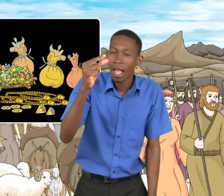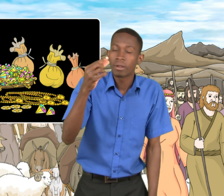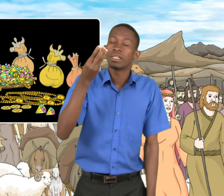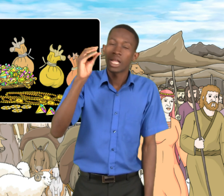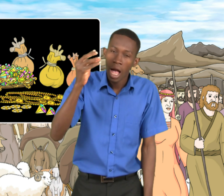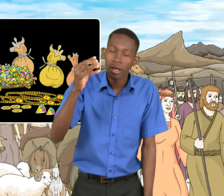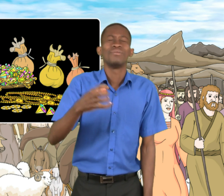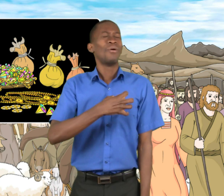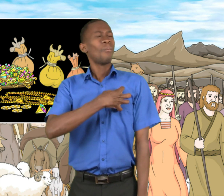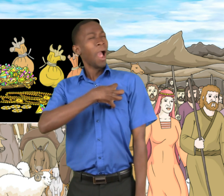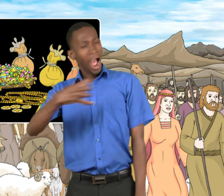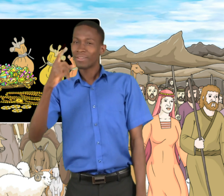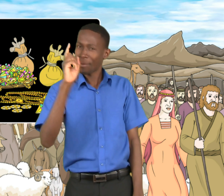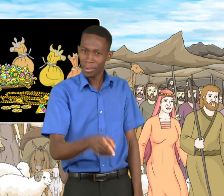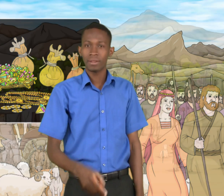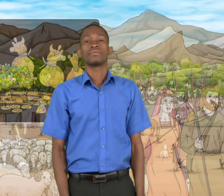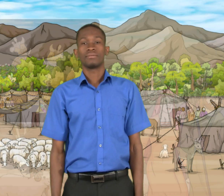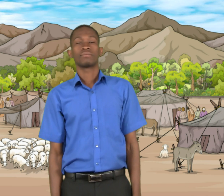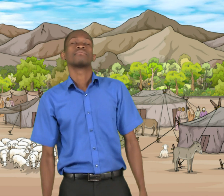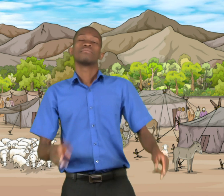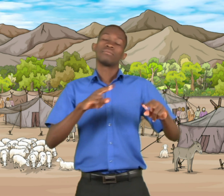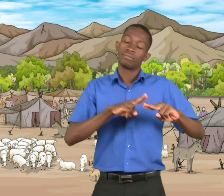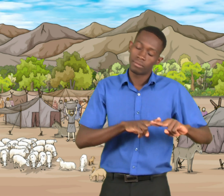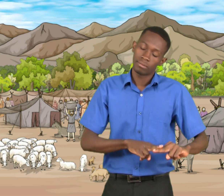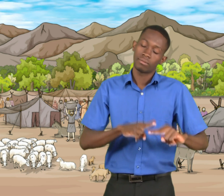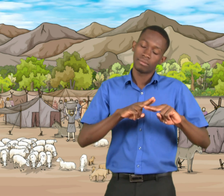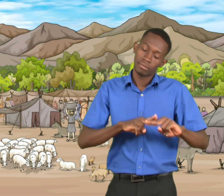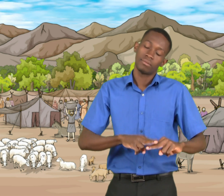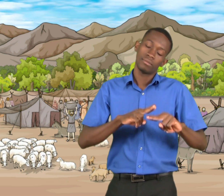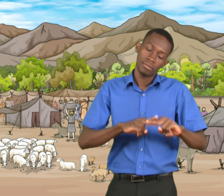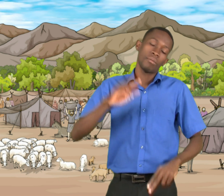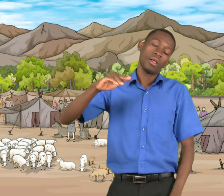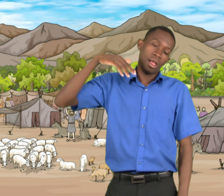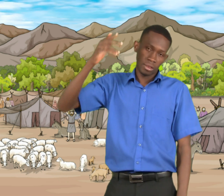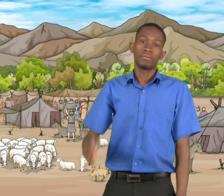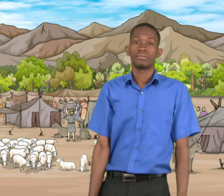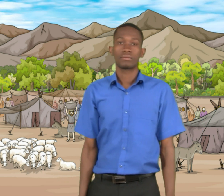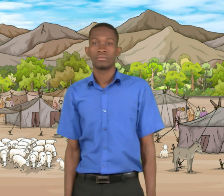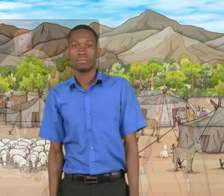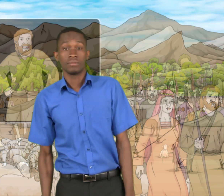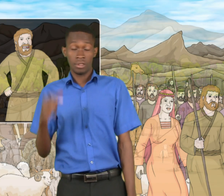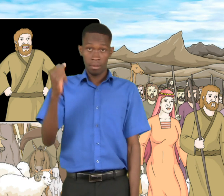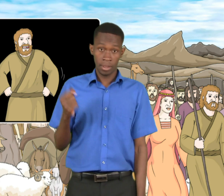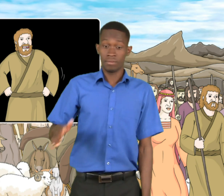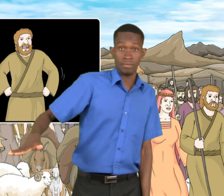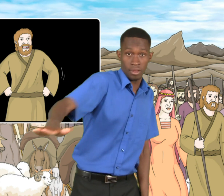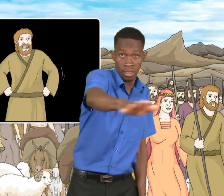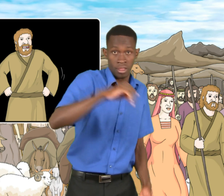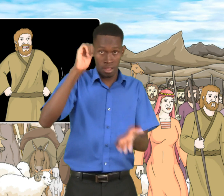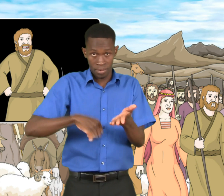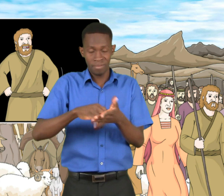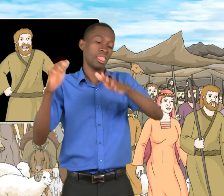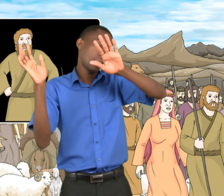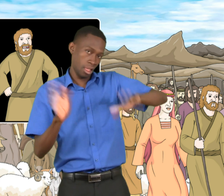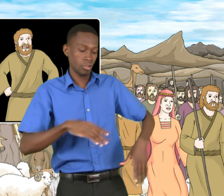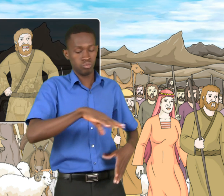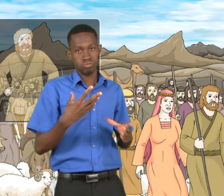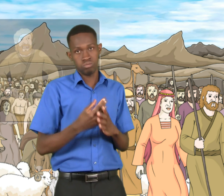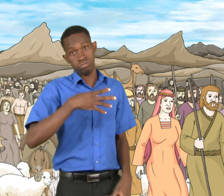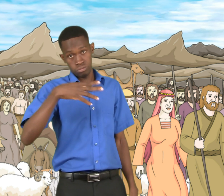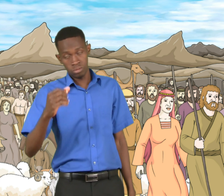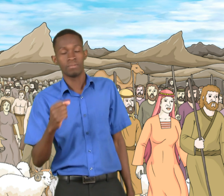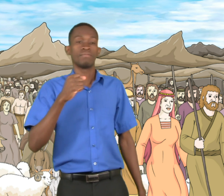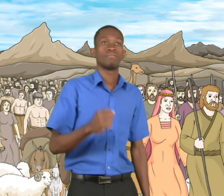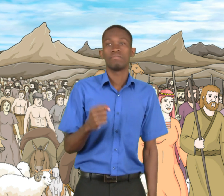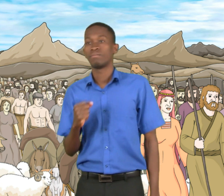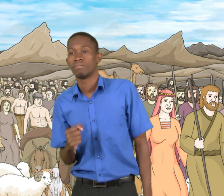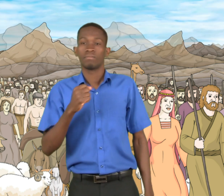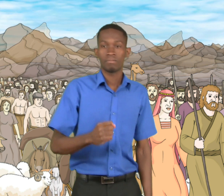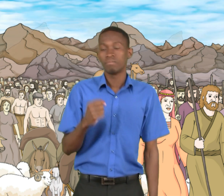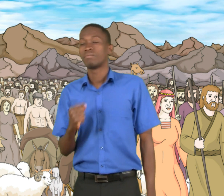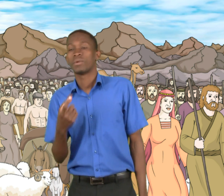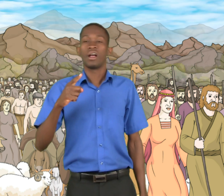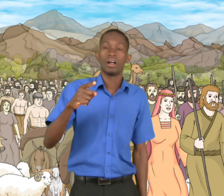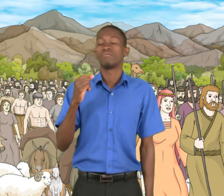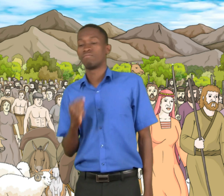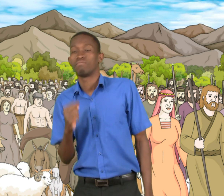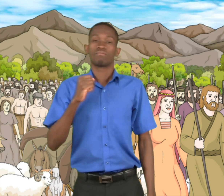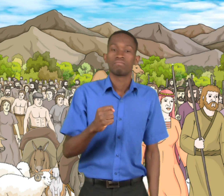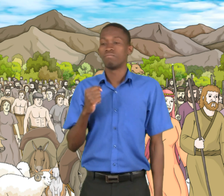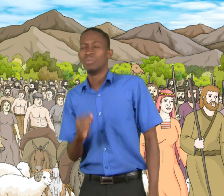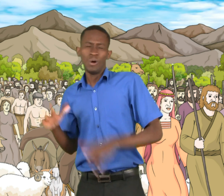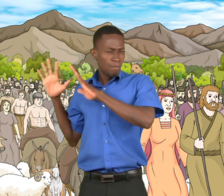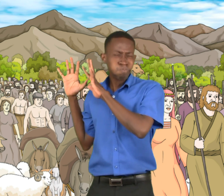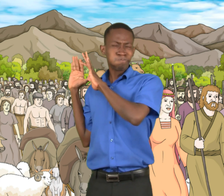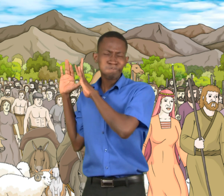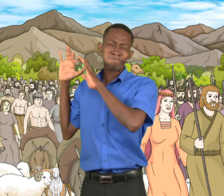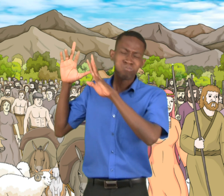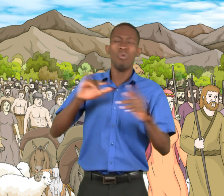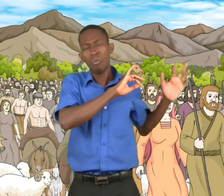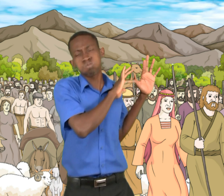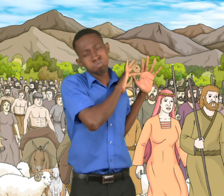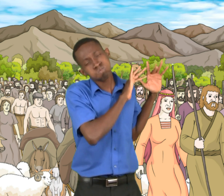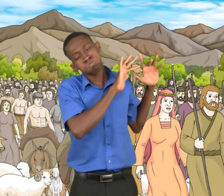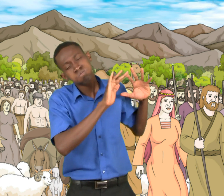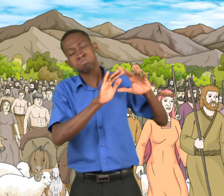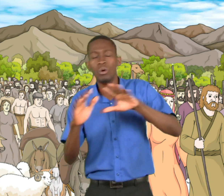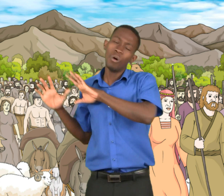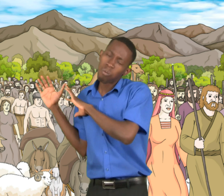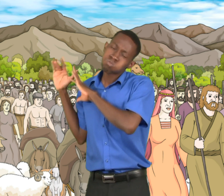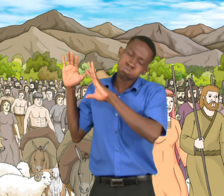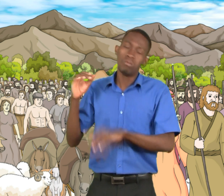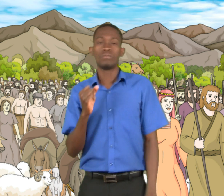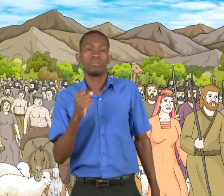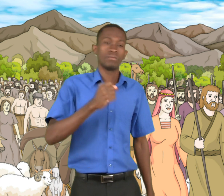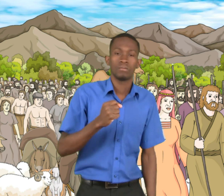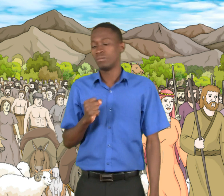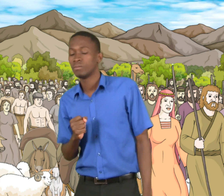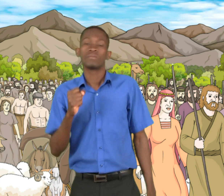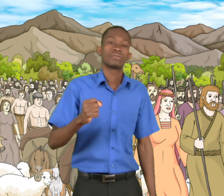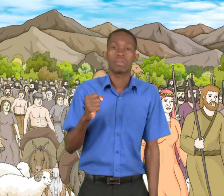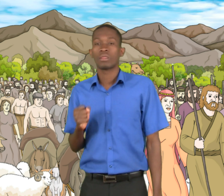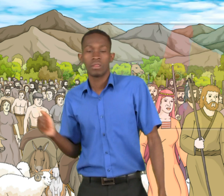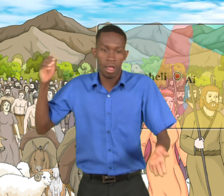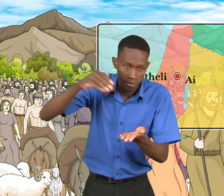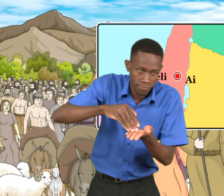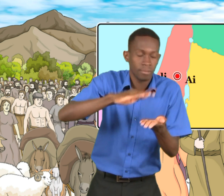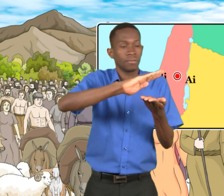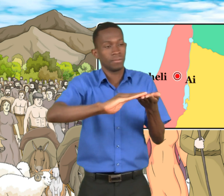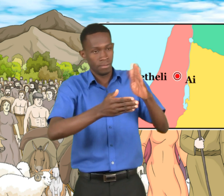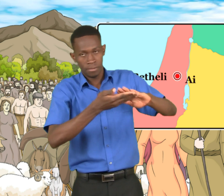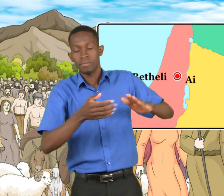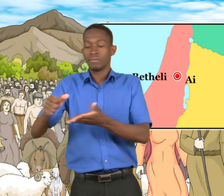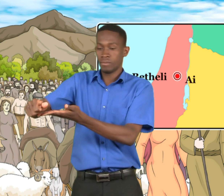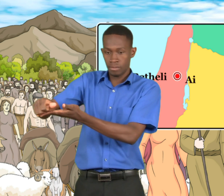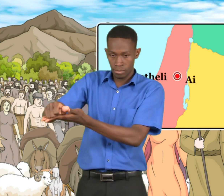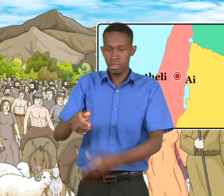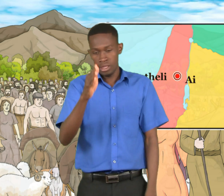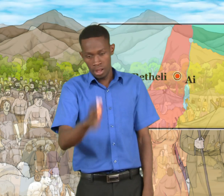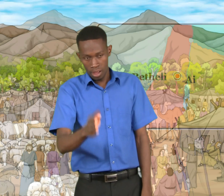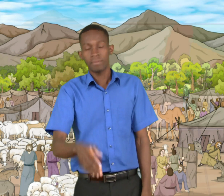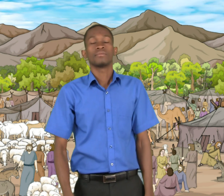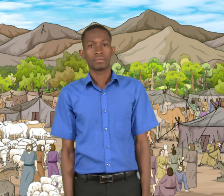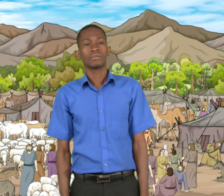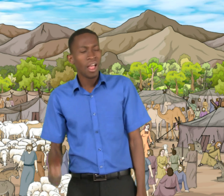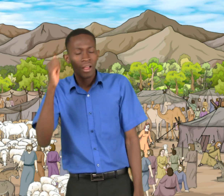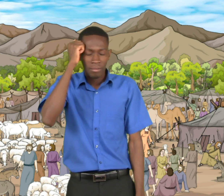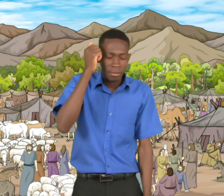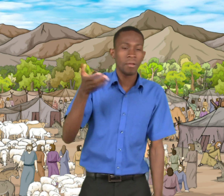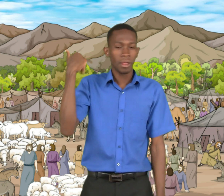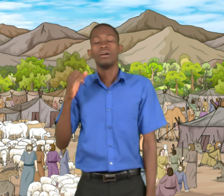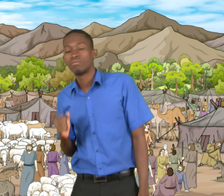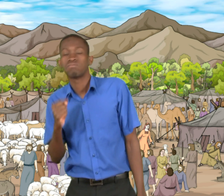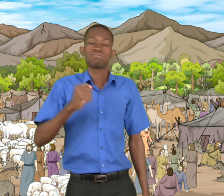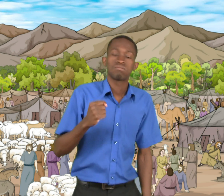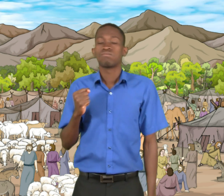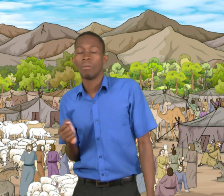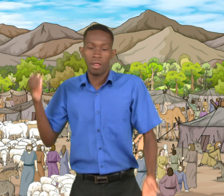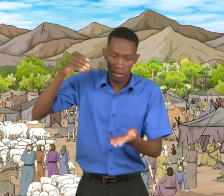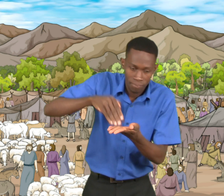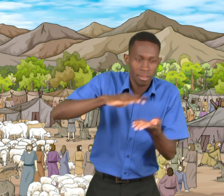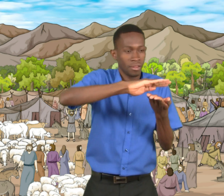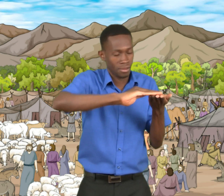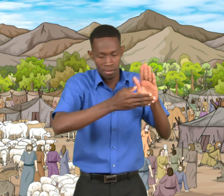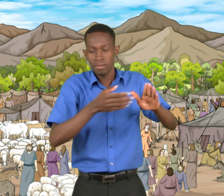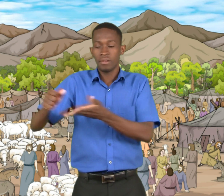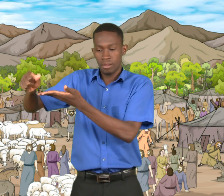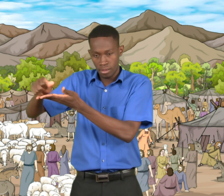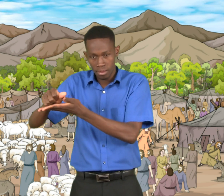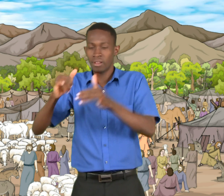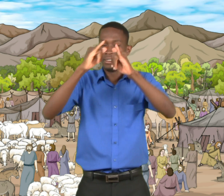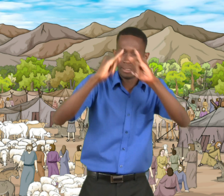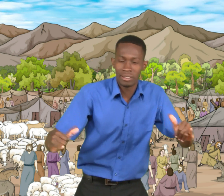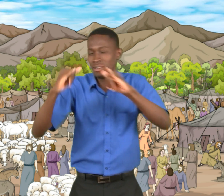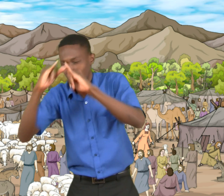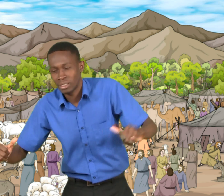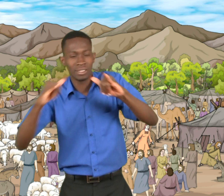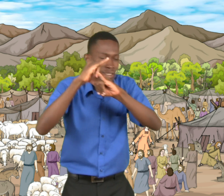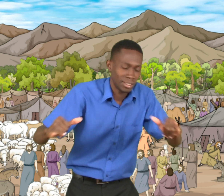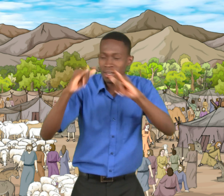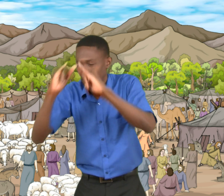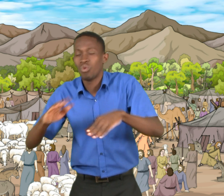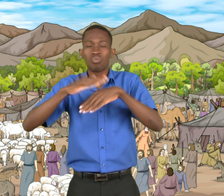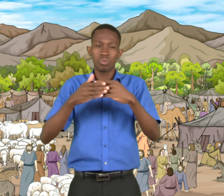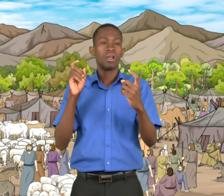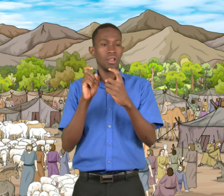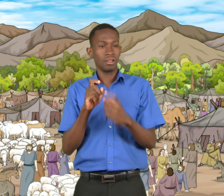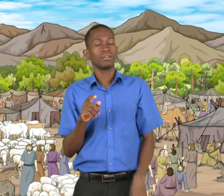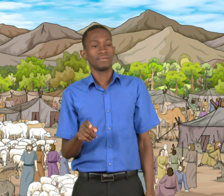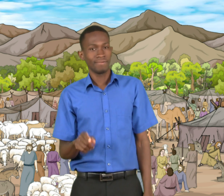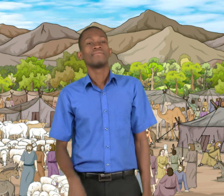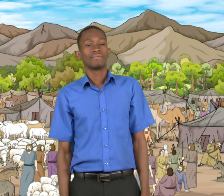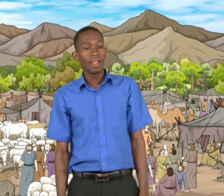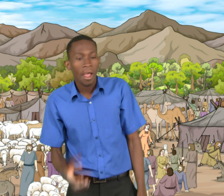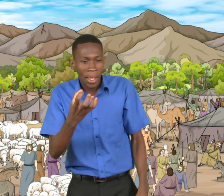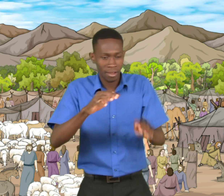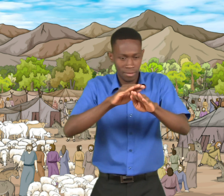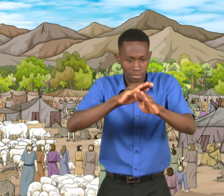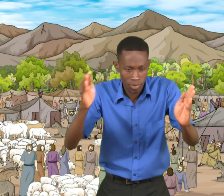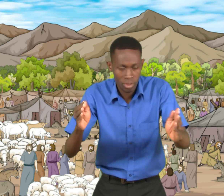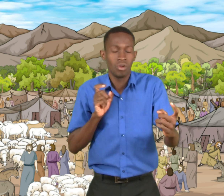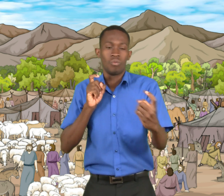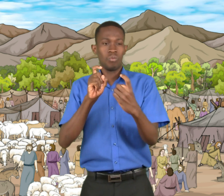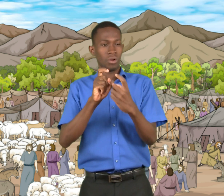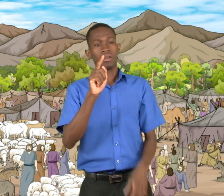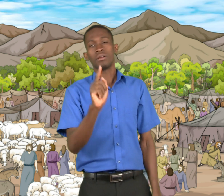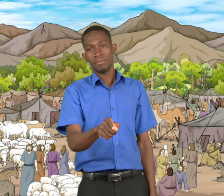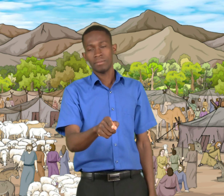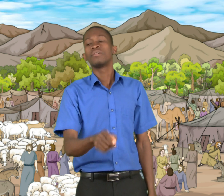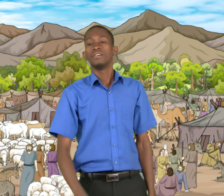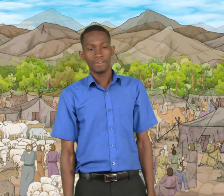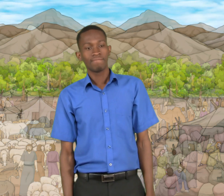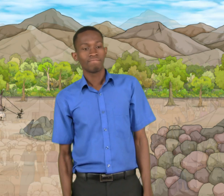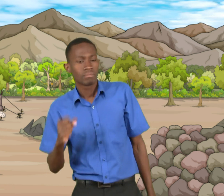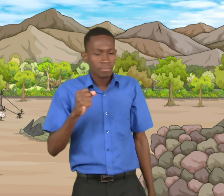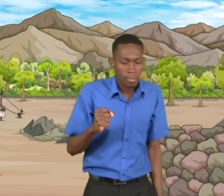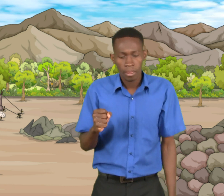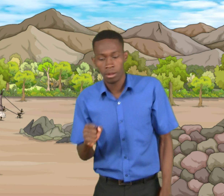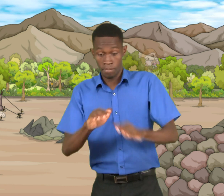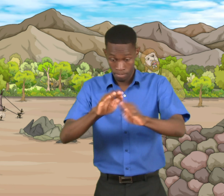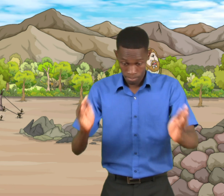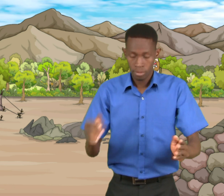From the Negev he journeyed from place to place toward Bethel, until he came to the place between Bethel and Ai where his tent had formerly been pitched, to the site where he had built the altar.